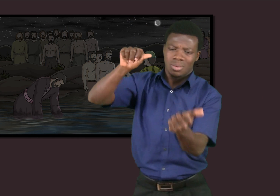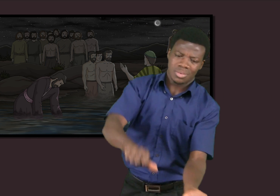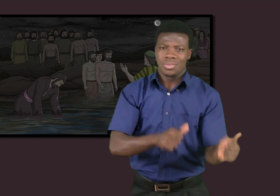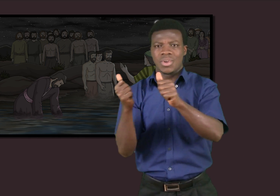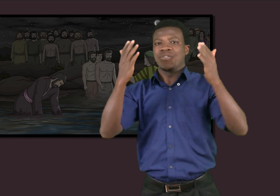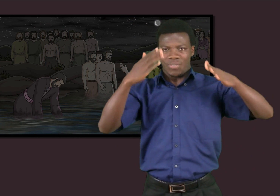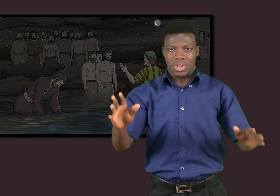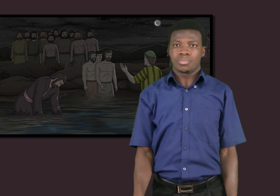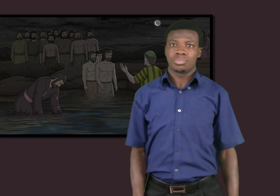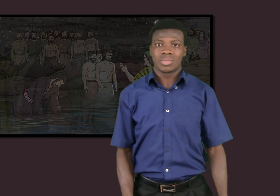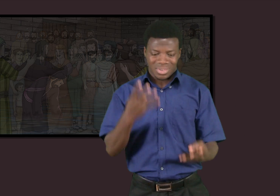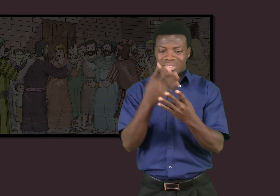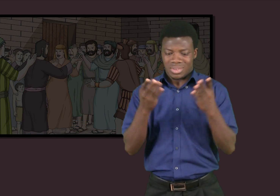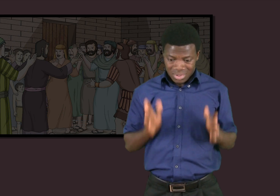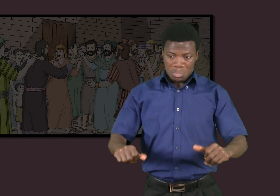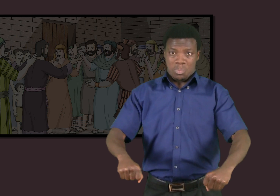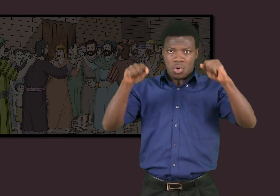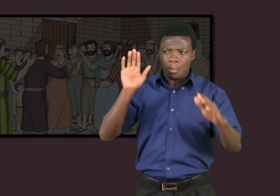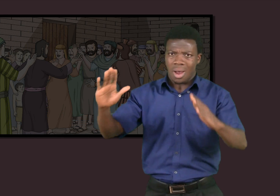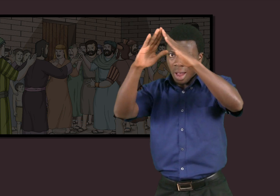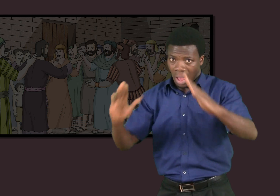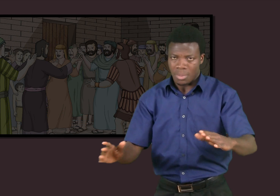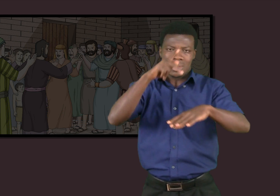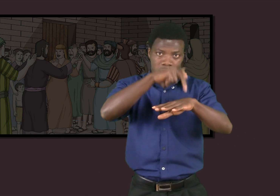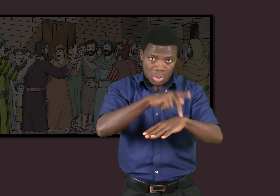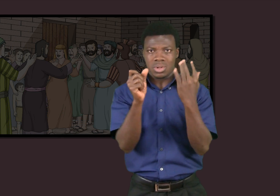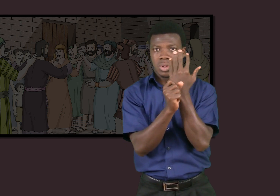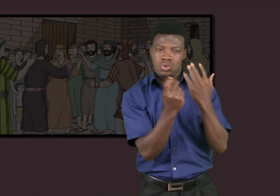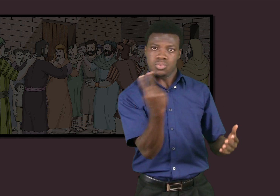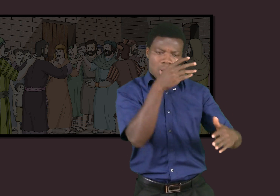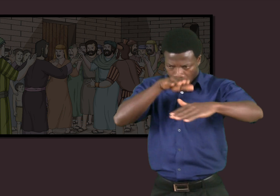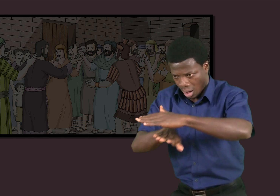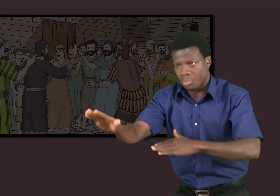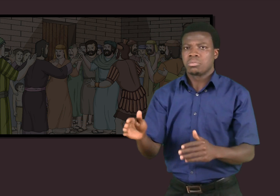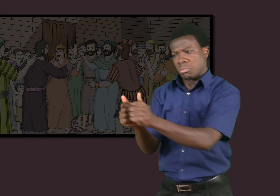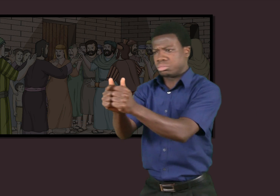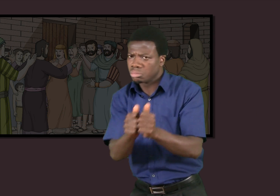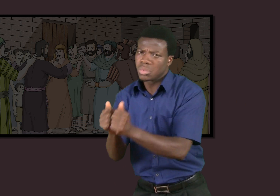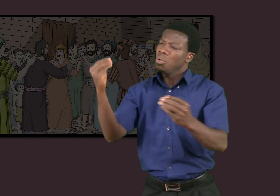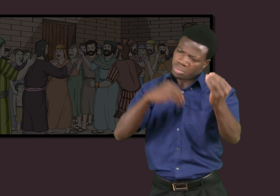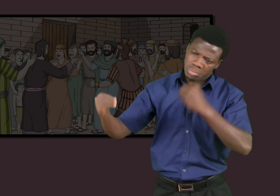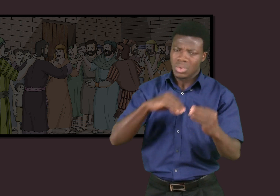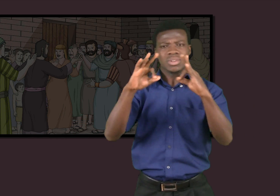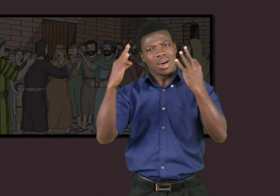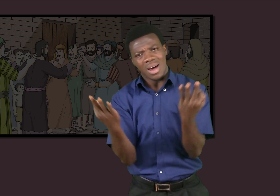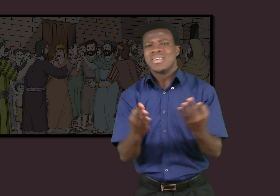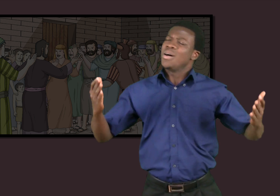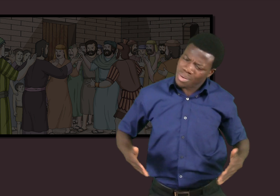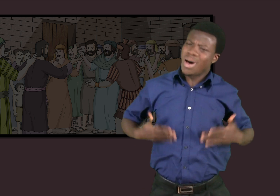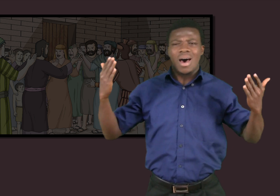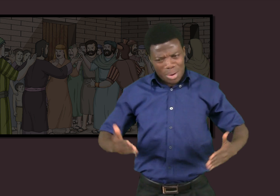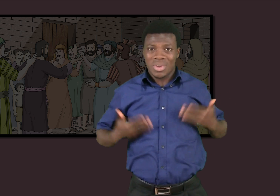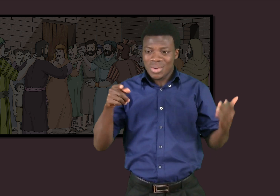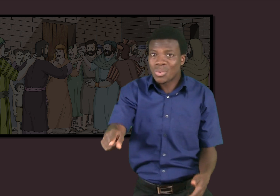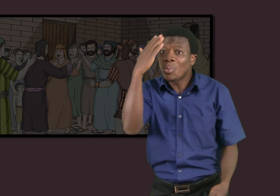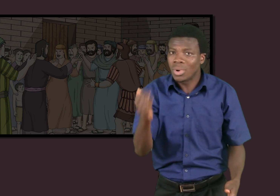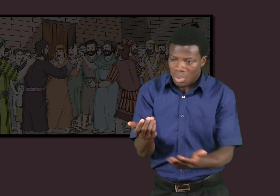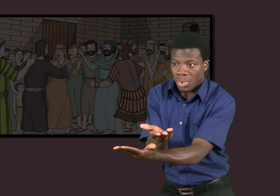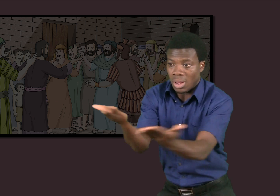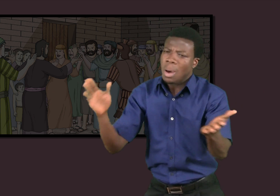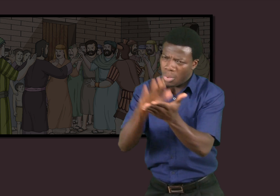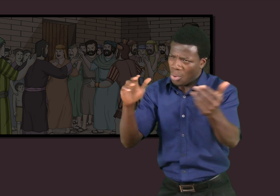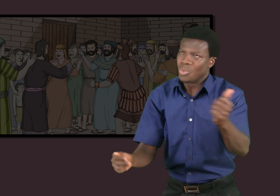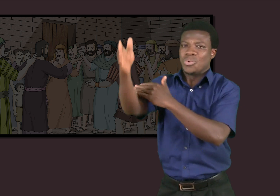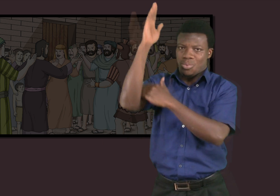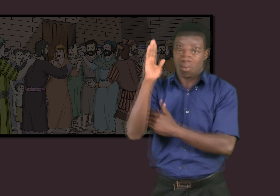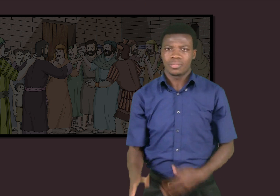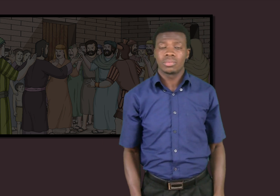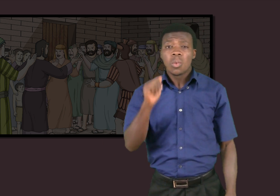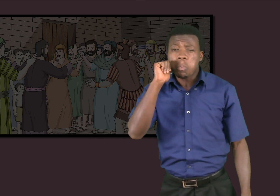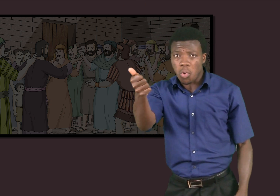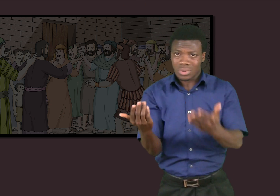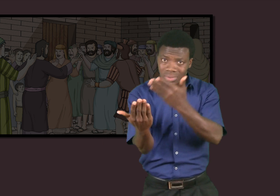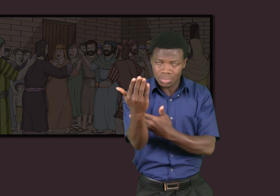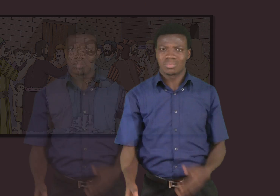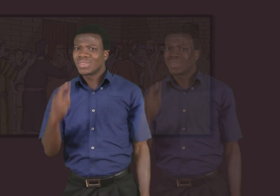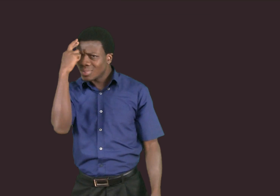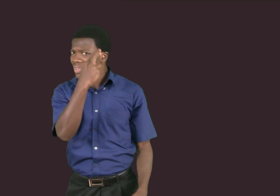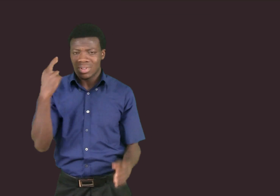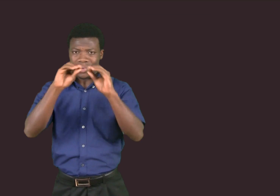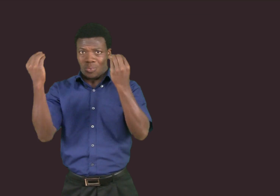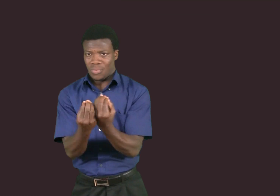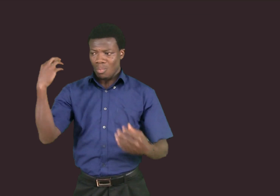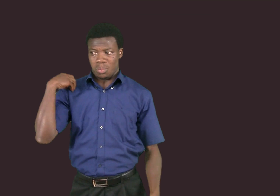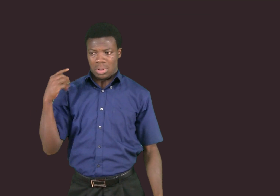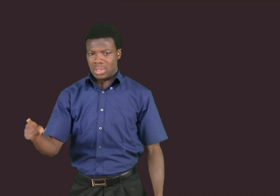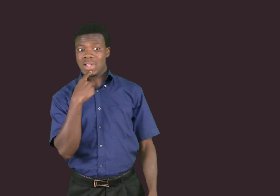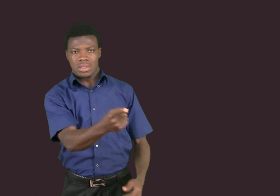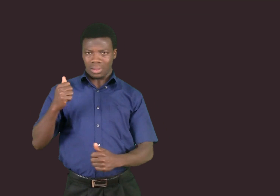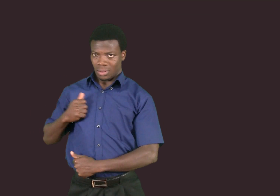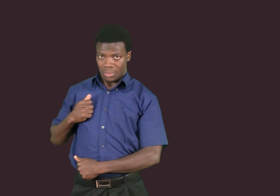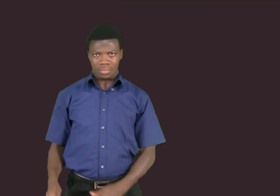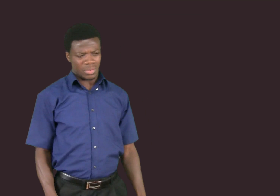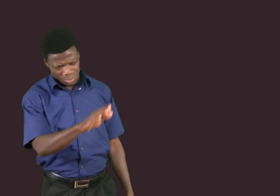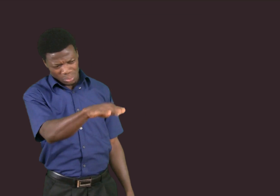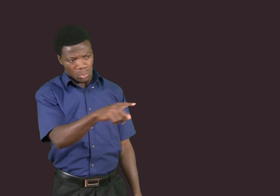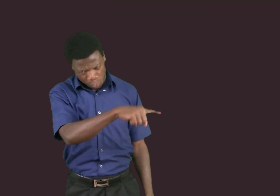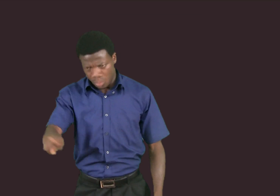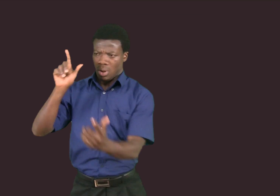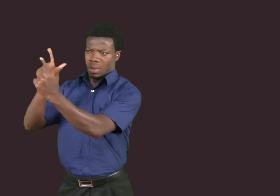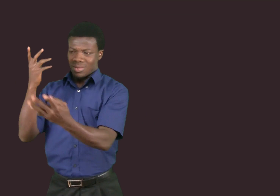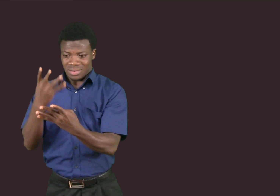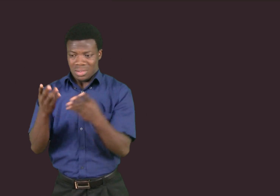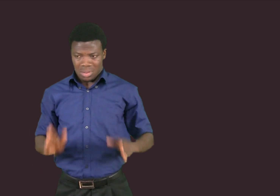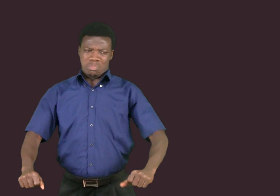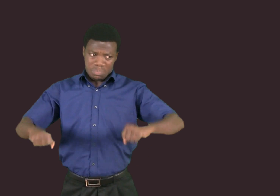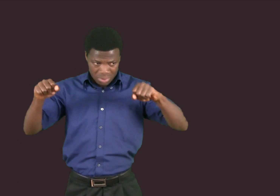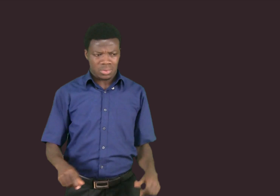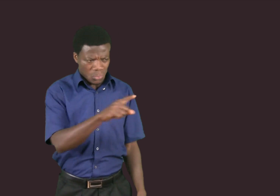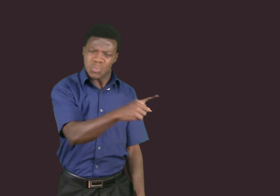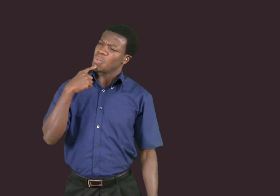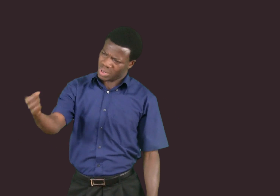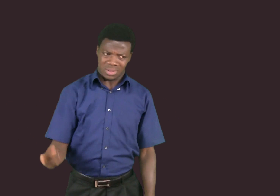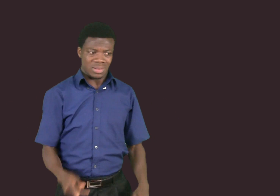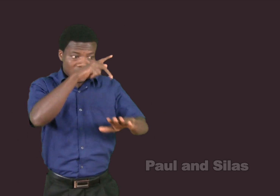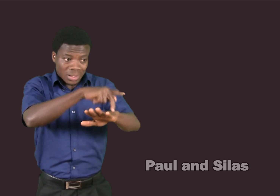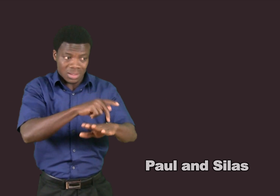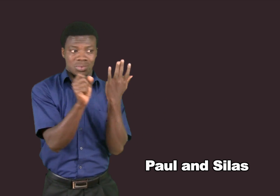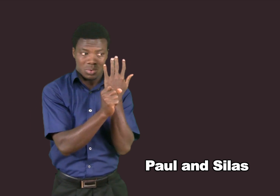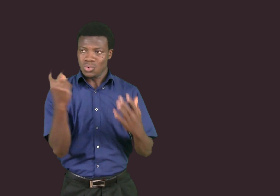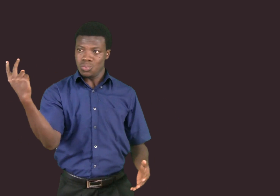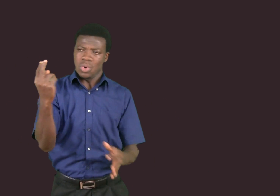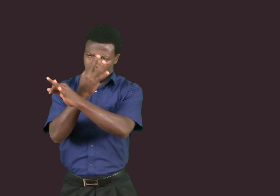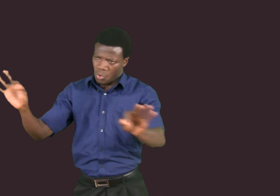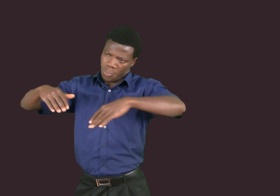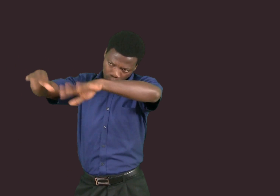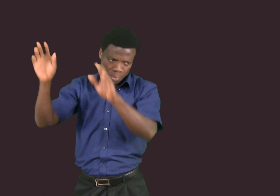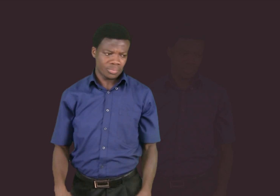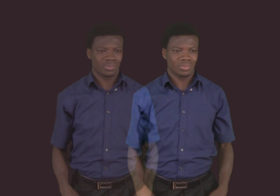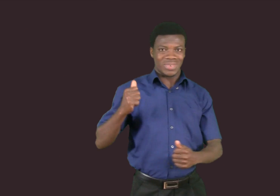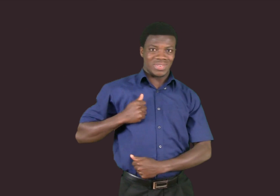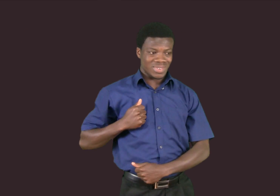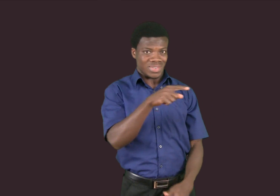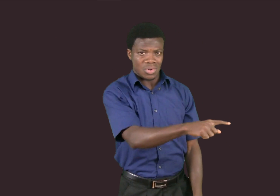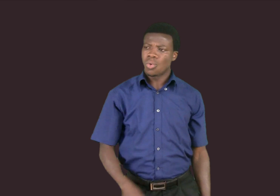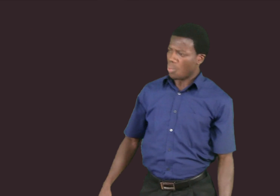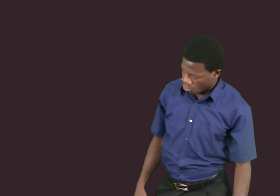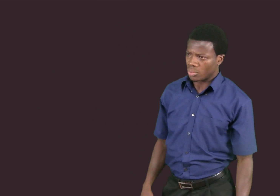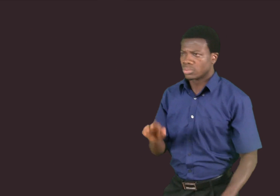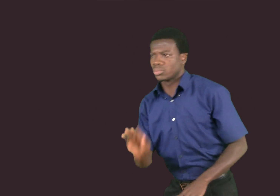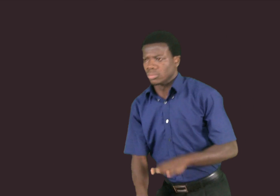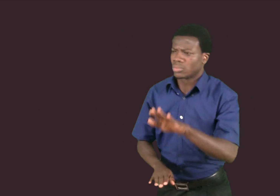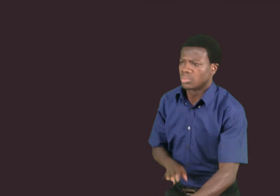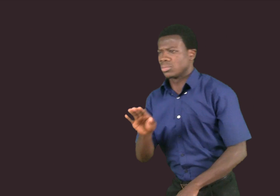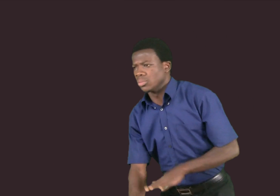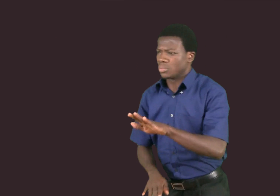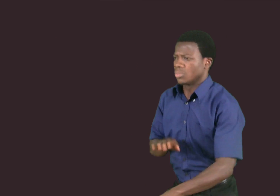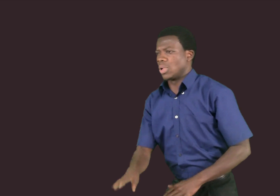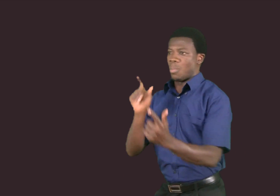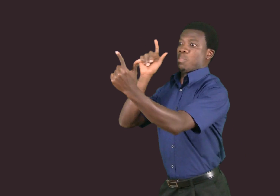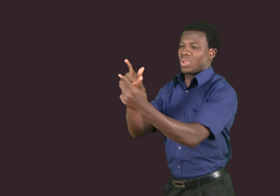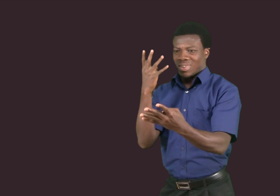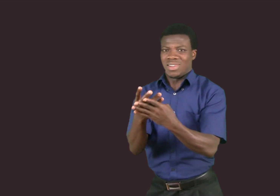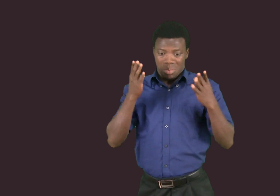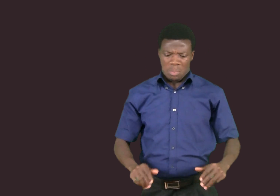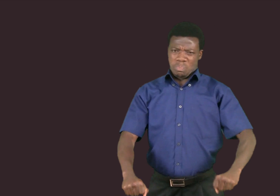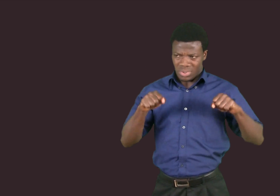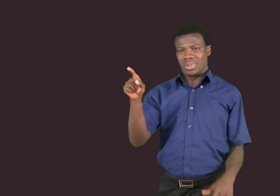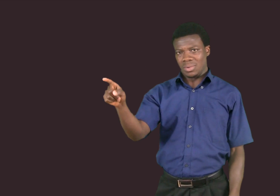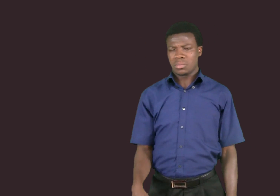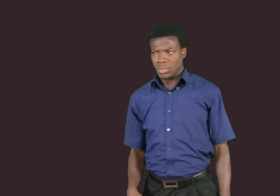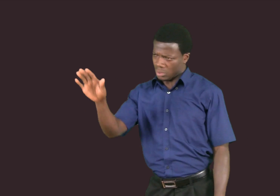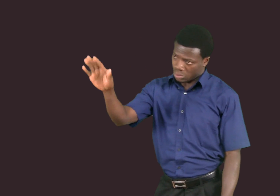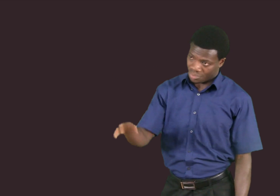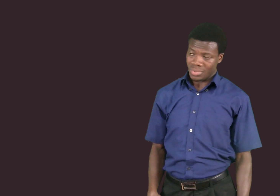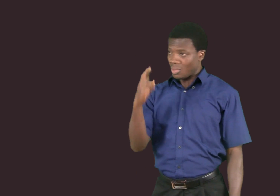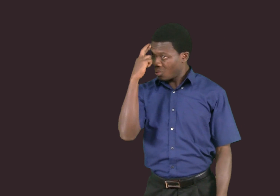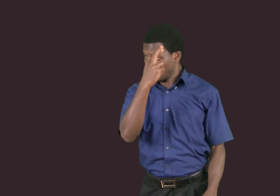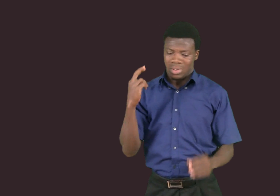So he and all his household rejoiced that they had come to believe in God. When daylight came, the magistrates sent their officers with the order: “Release those men.”